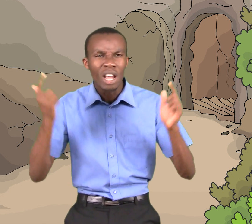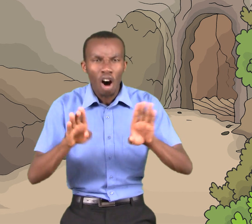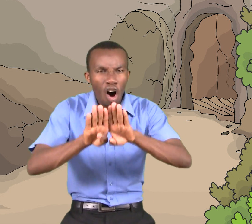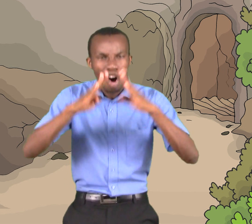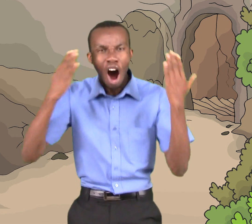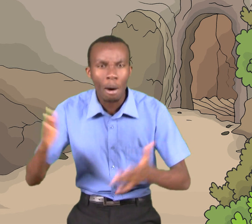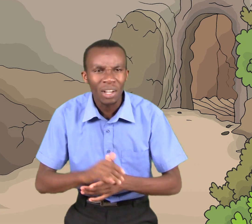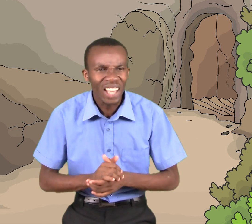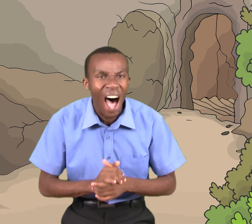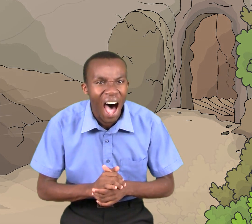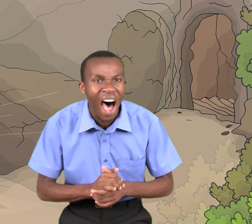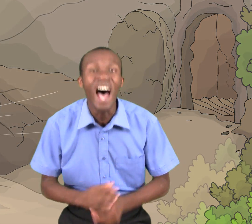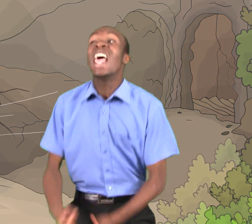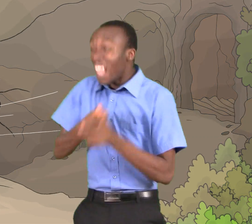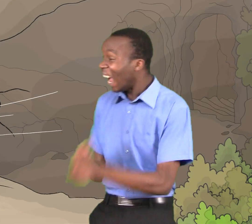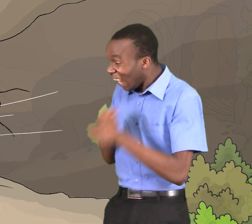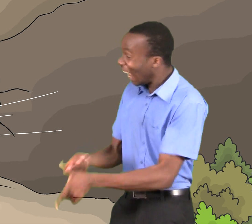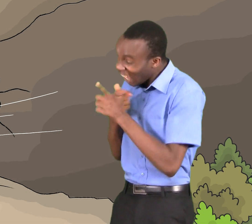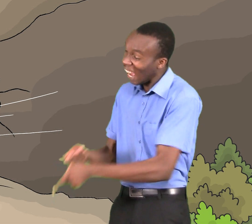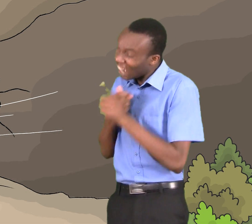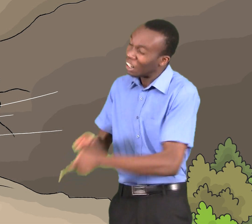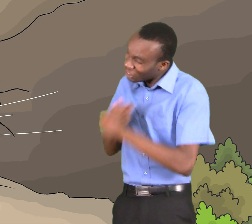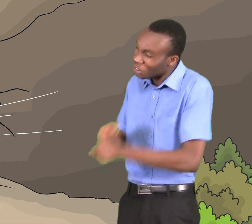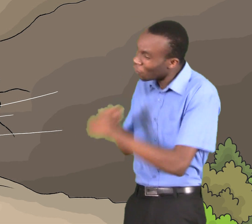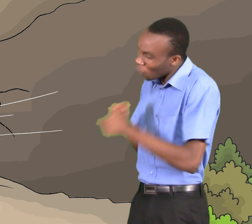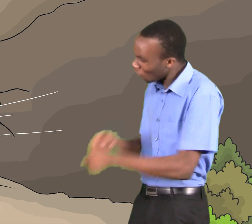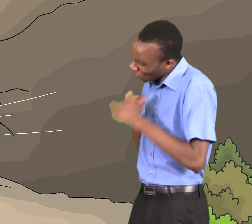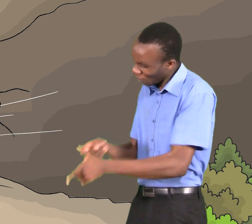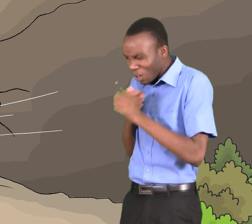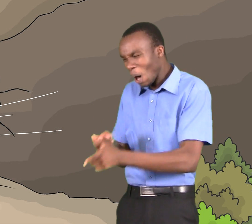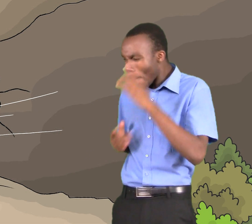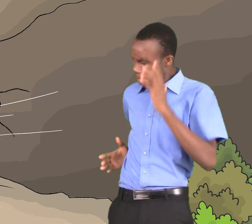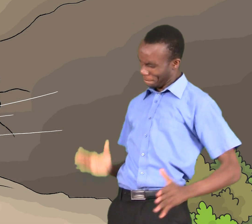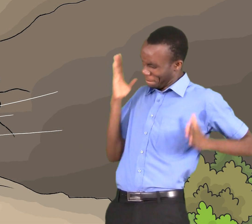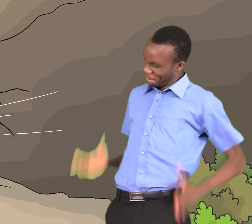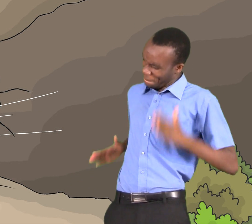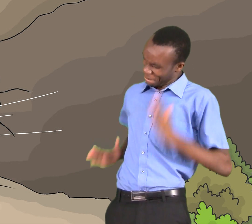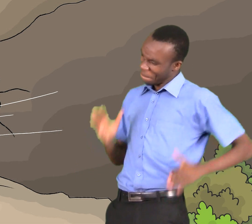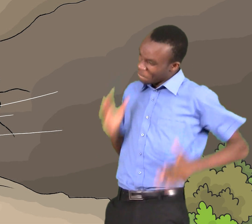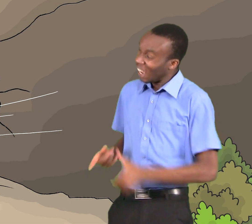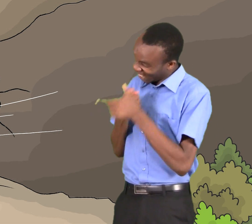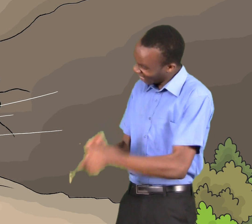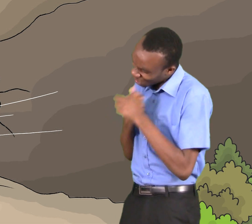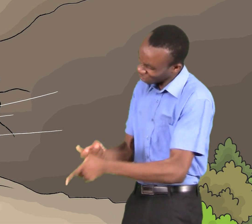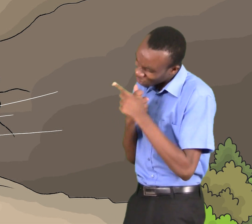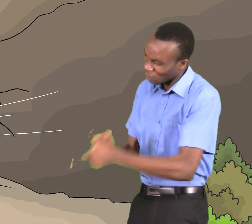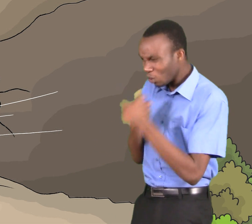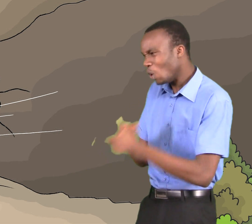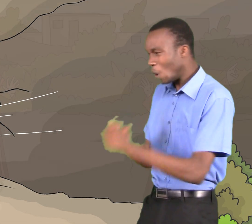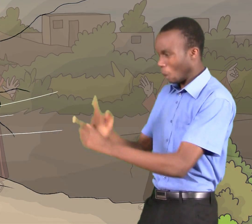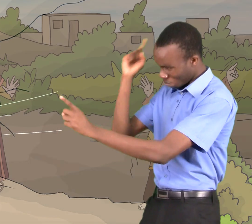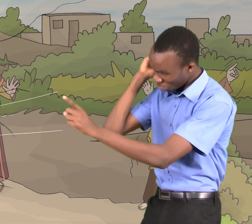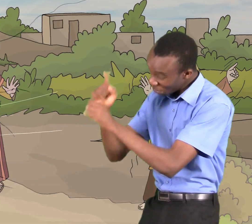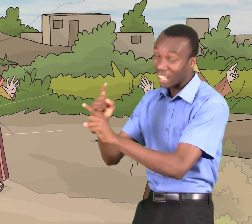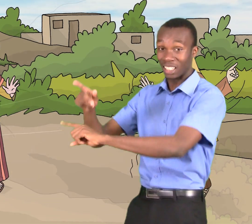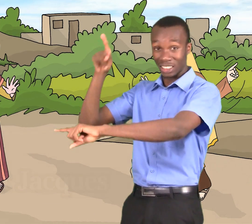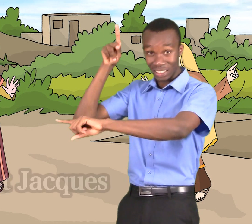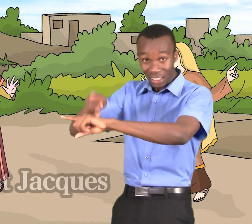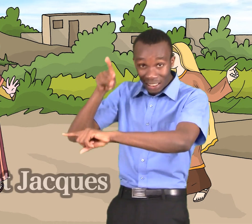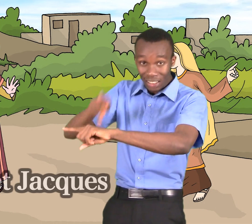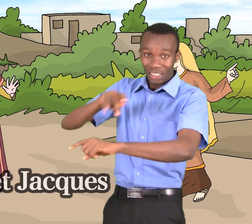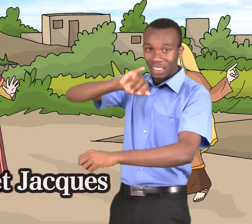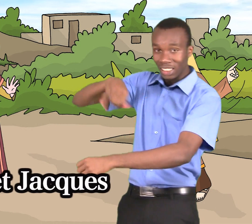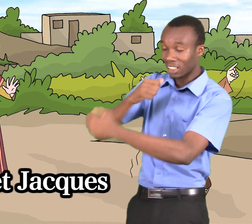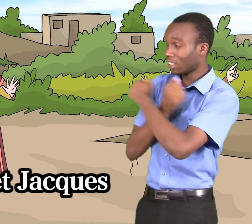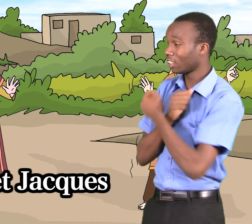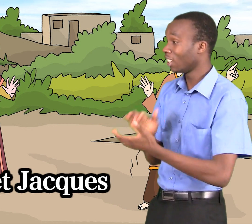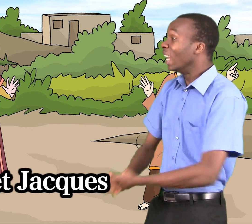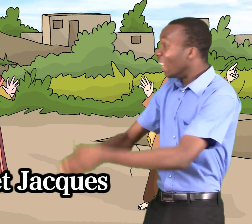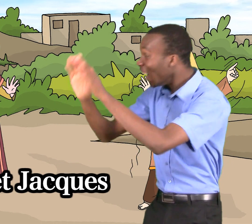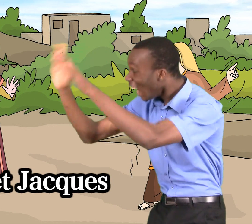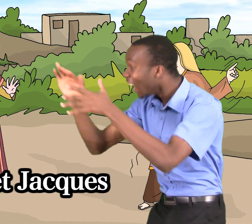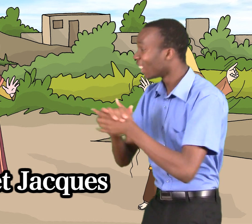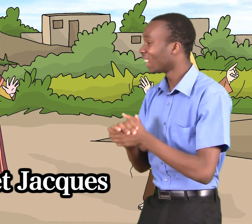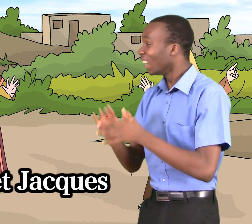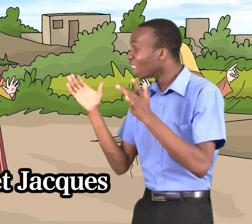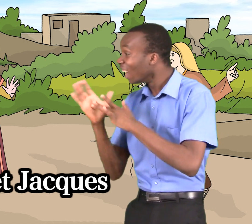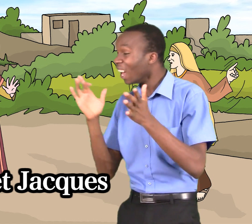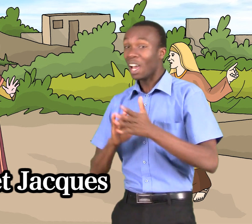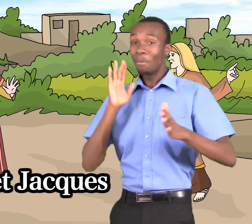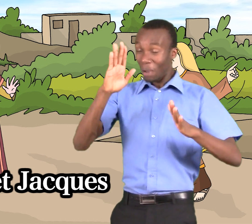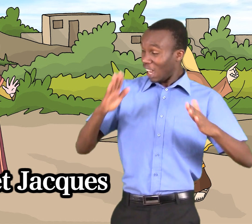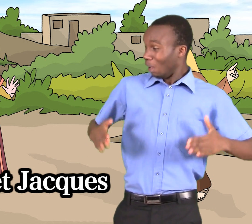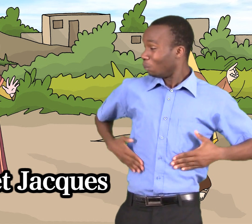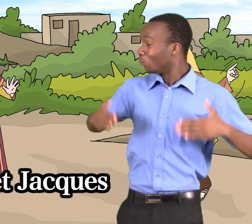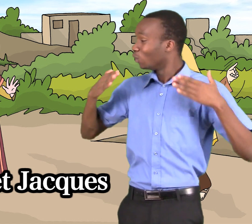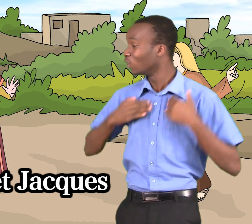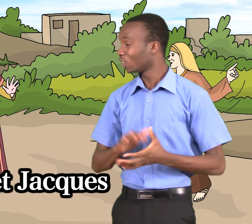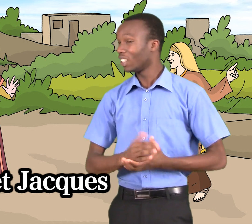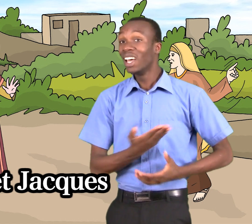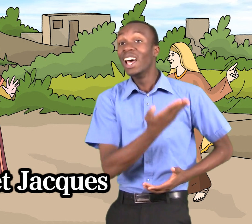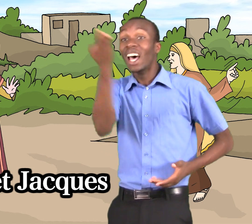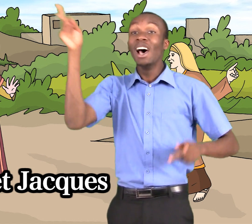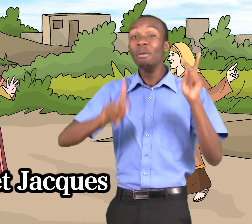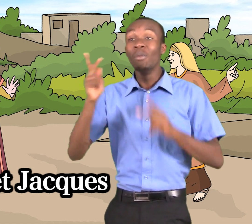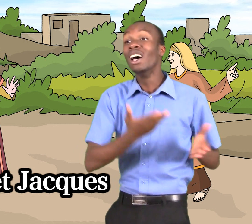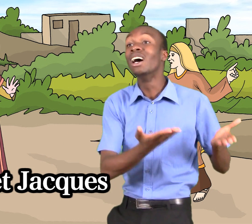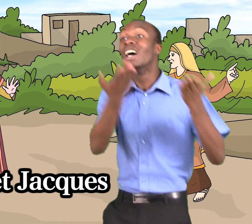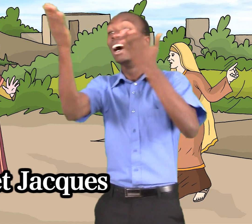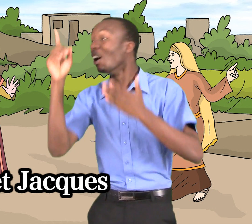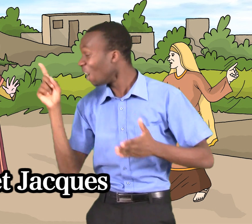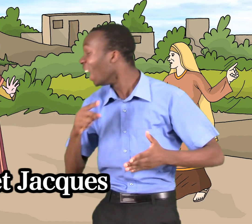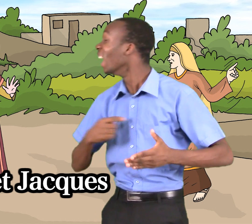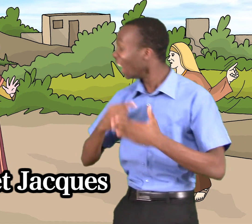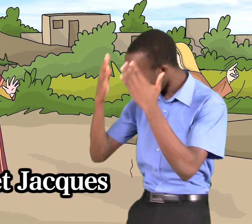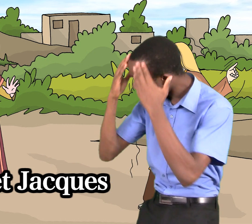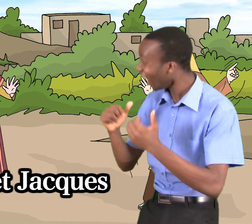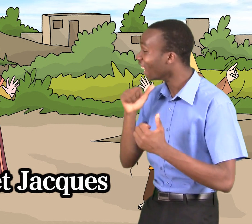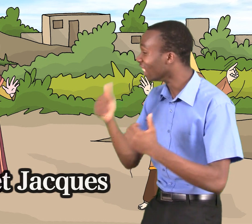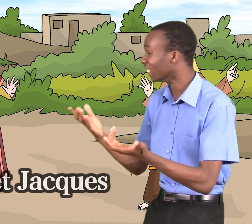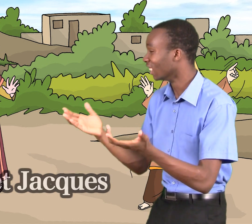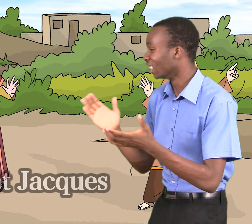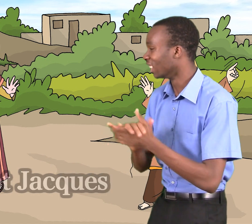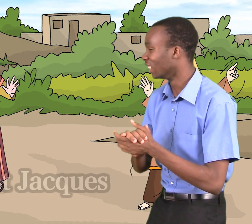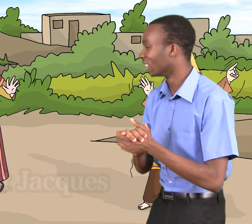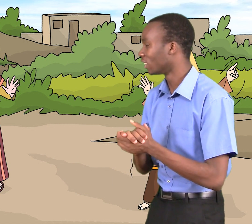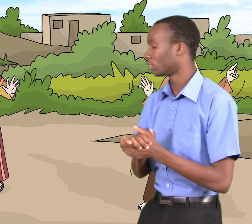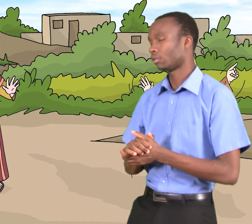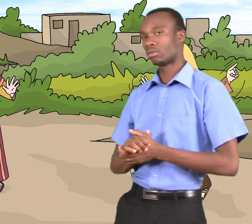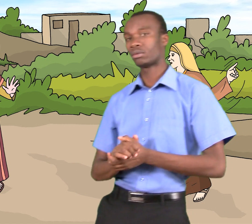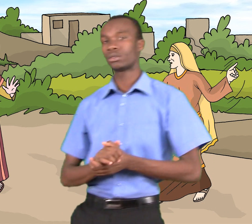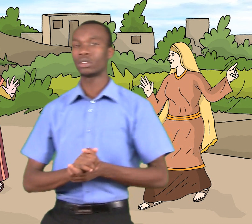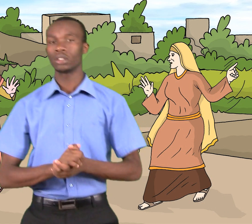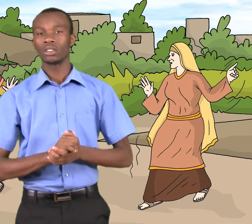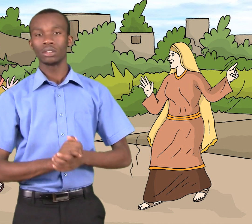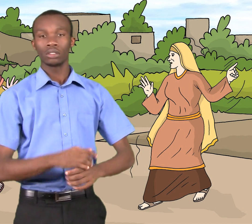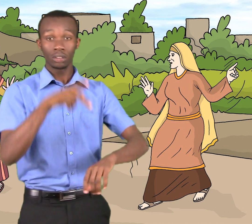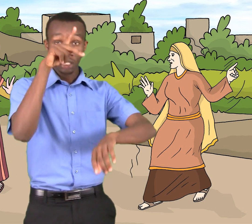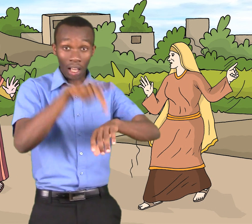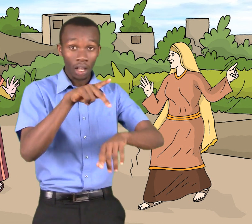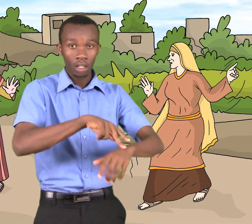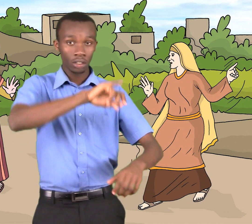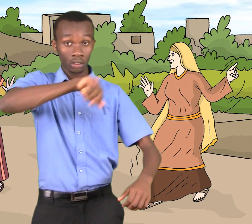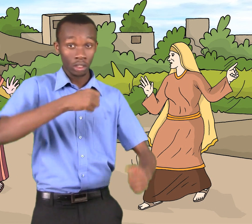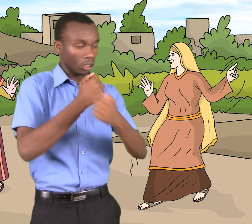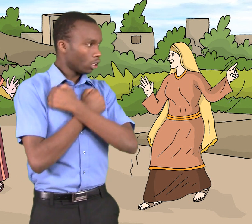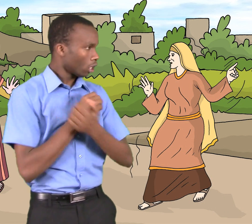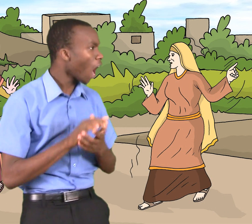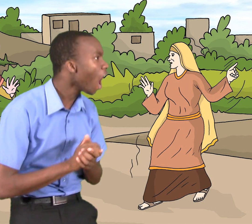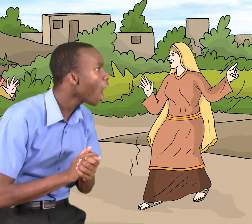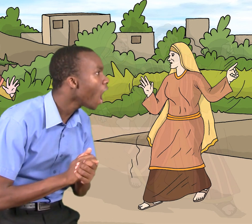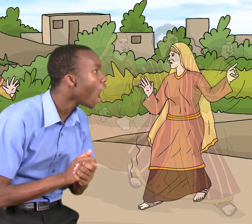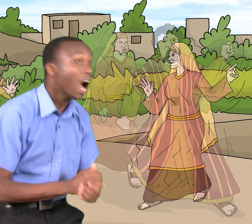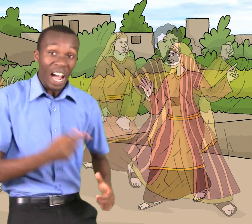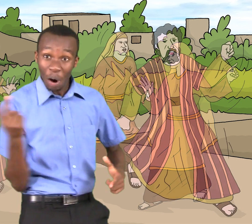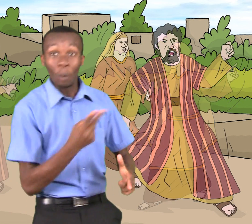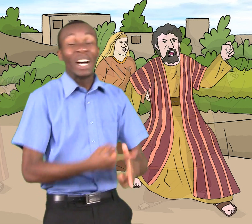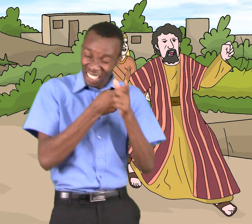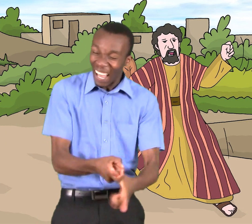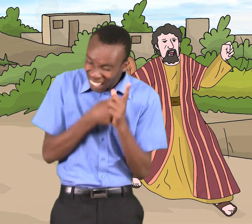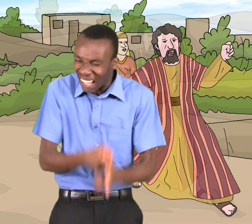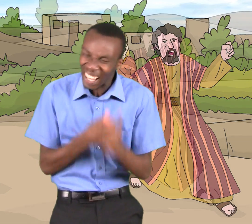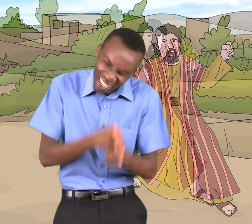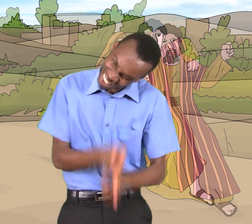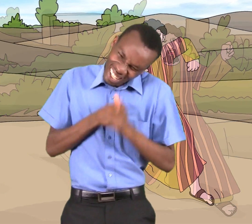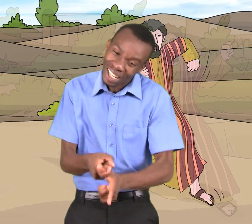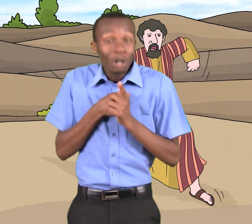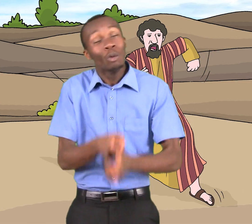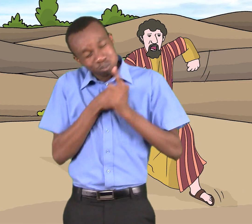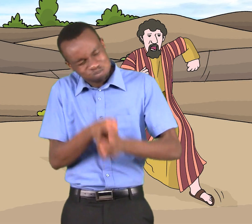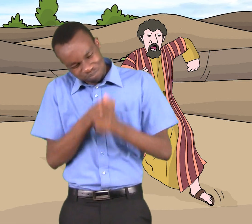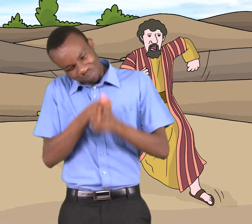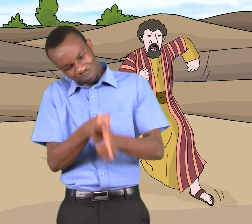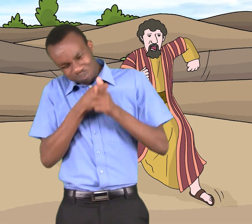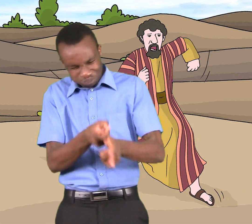So she came running to Simon Peter and the other disciple, the one whom Jesus loved. “They have taken the Lord out of the tomb,” she said, “and we do not know where they have put Him!”